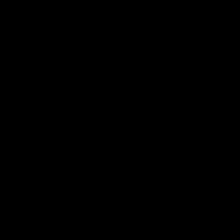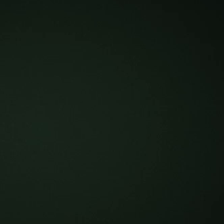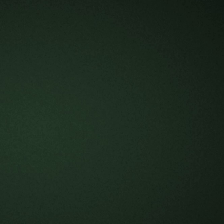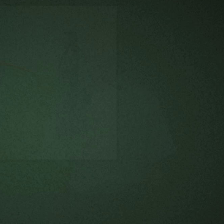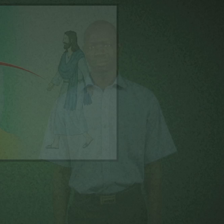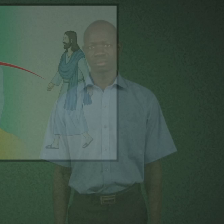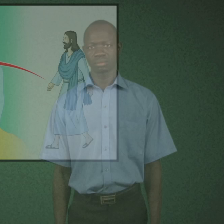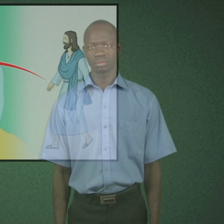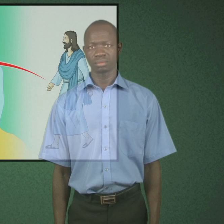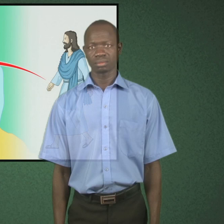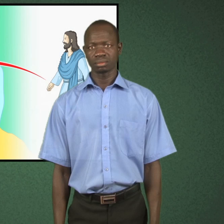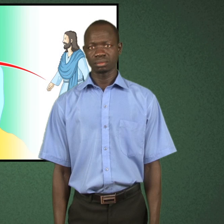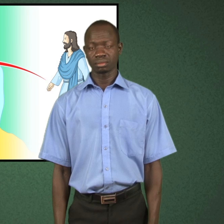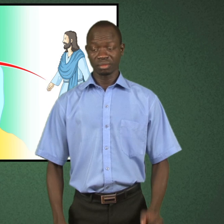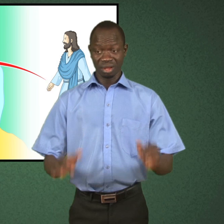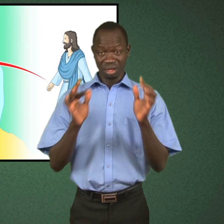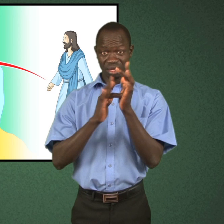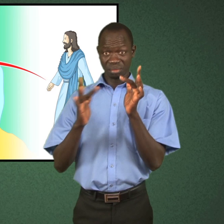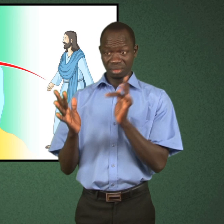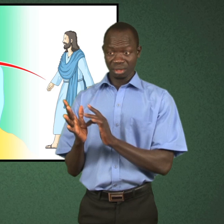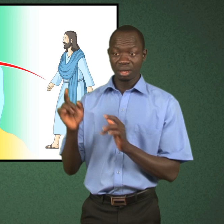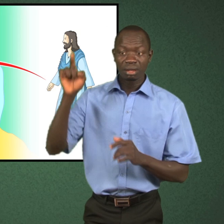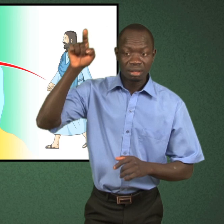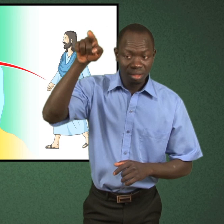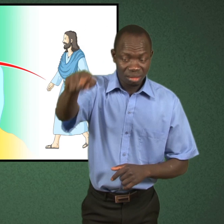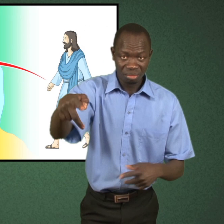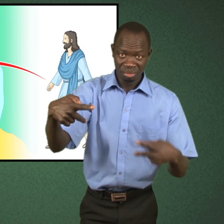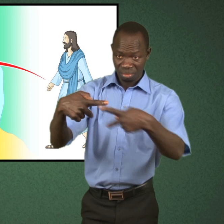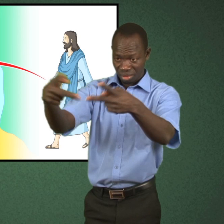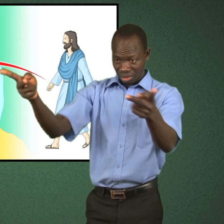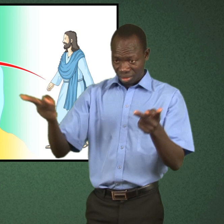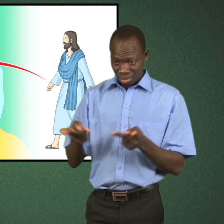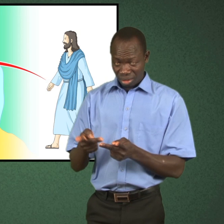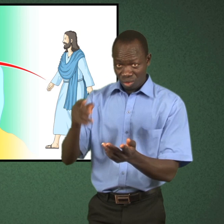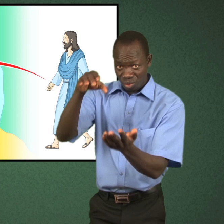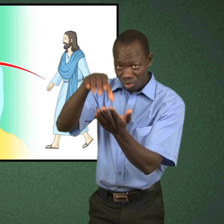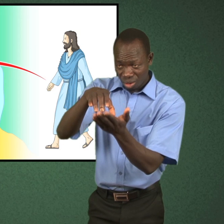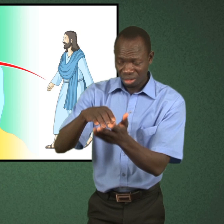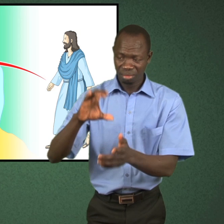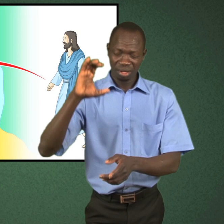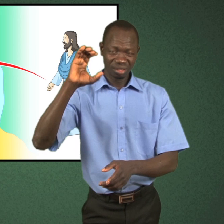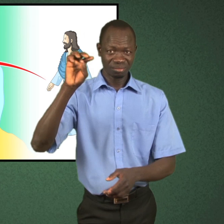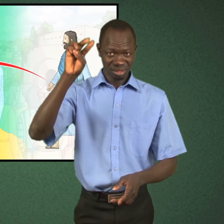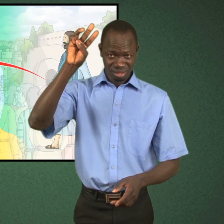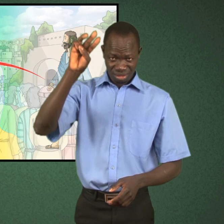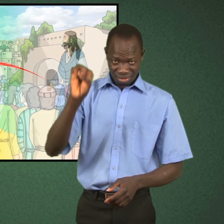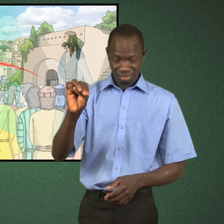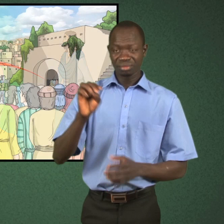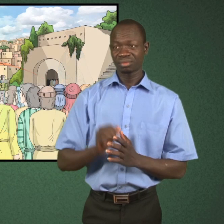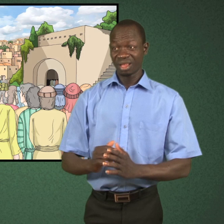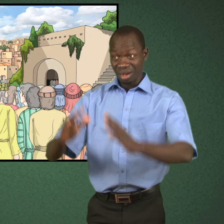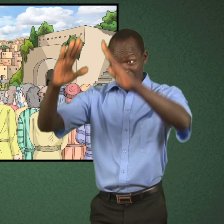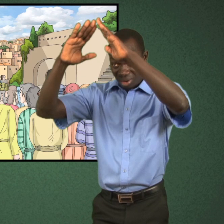A few days later Jesus went back to Capernaum.